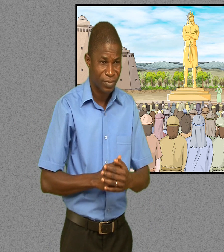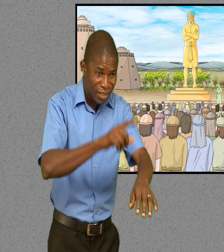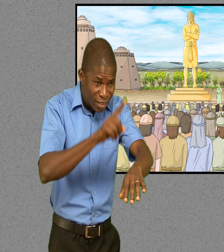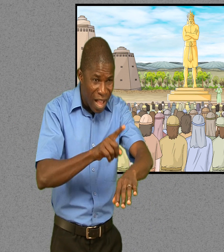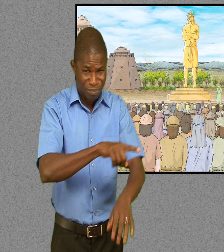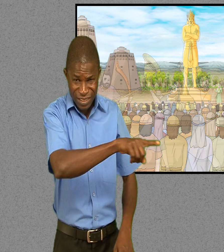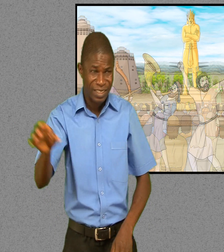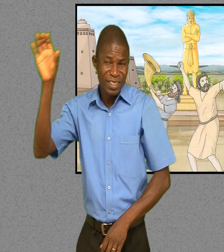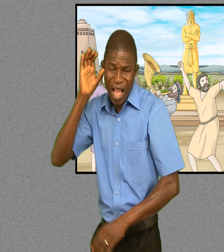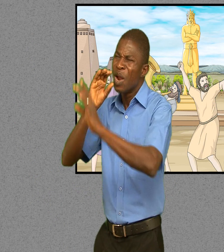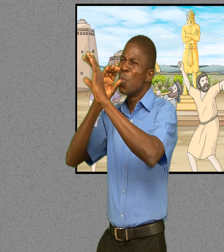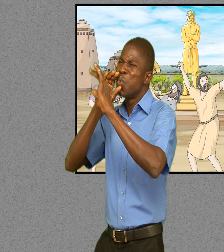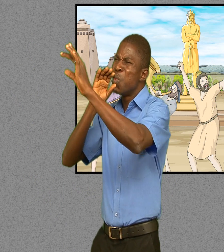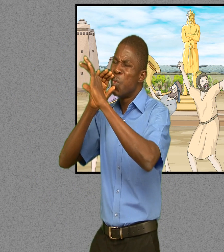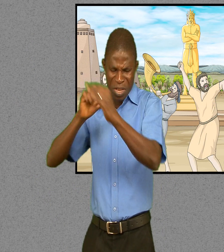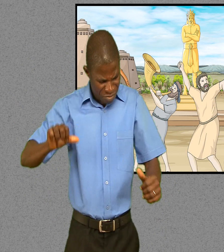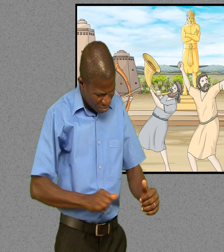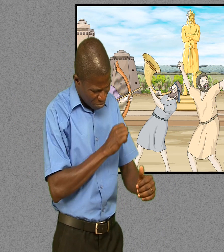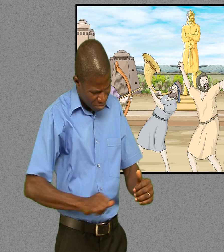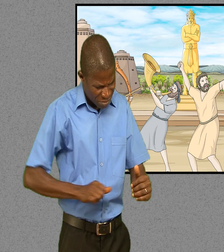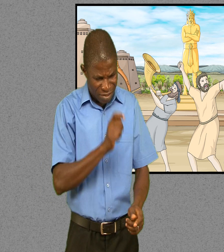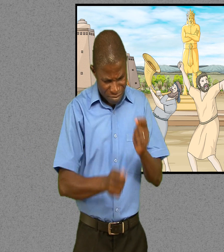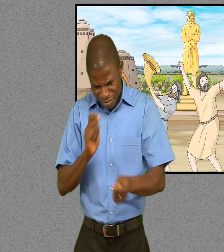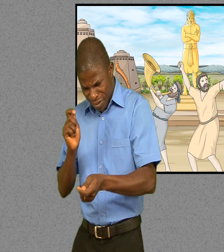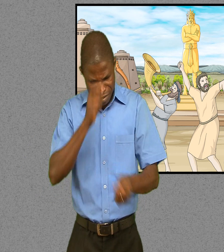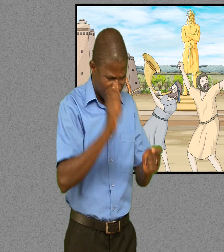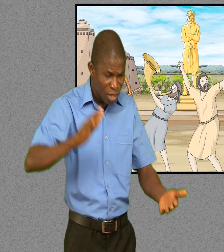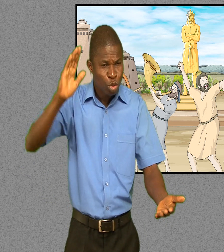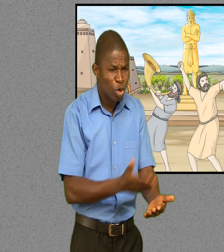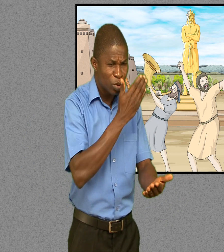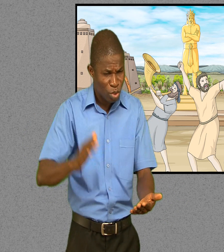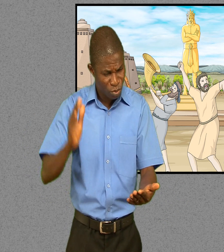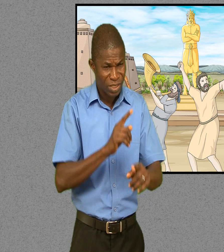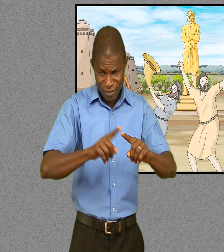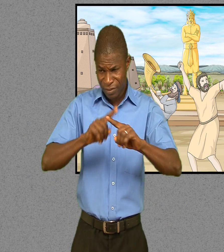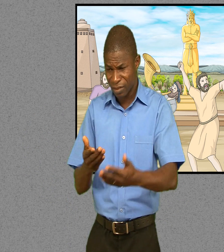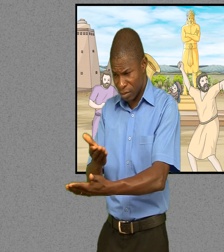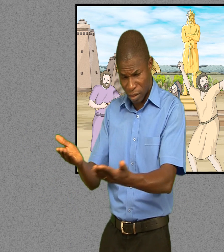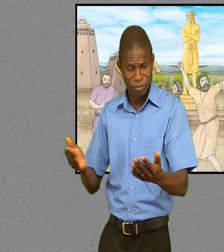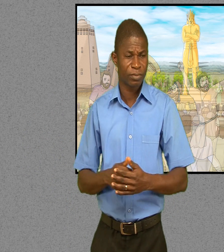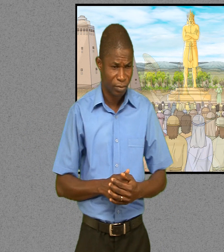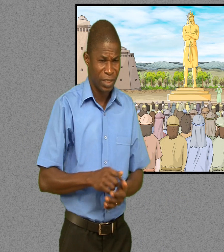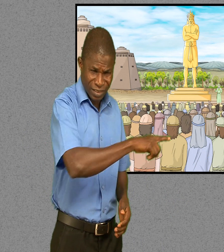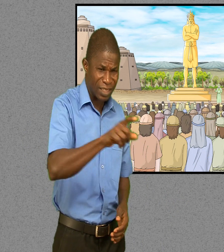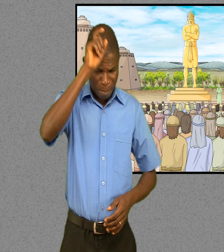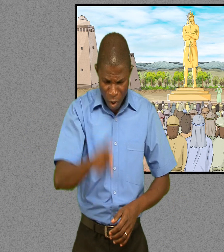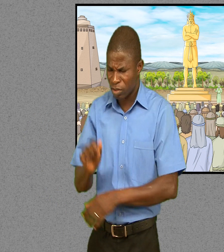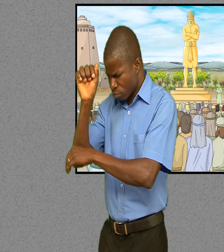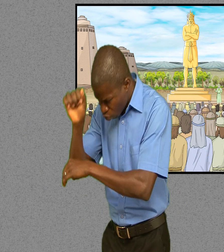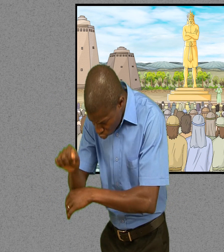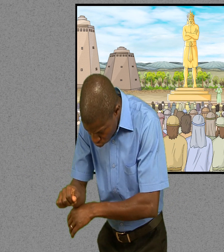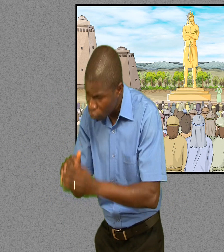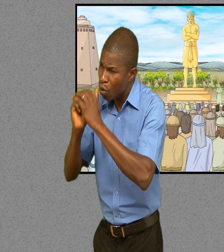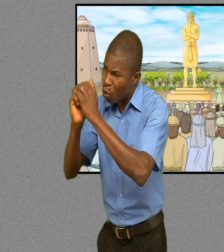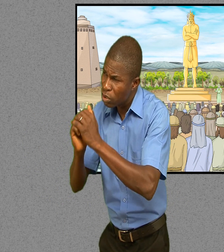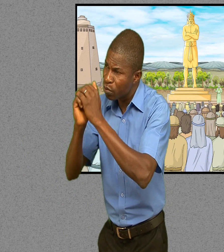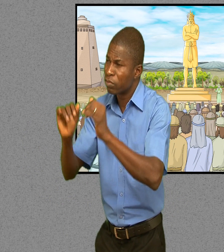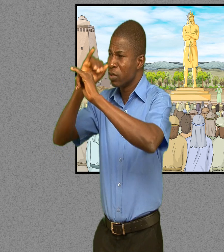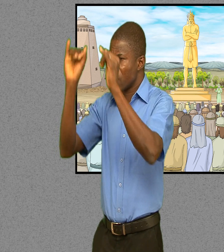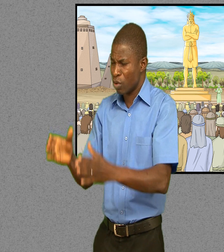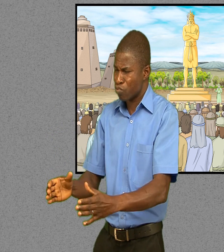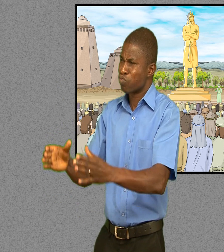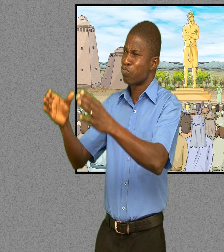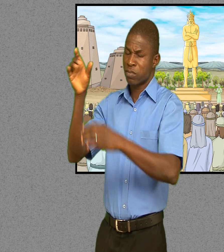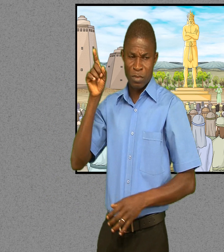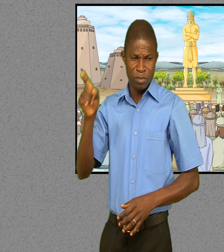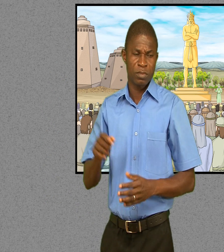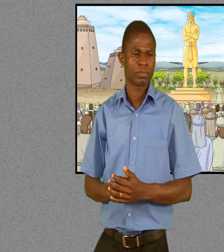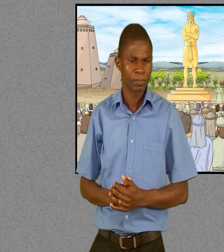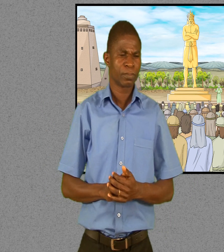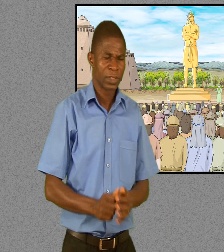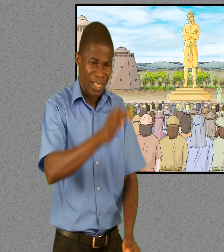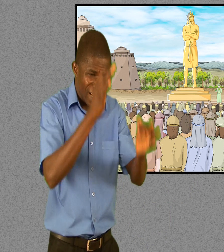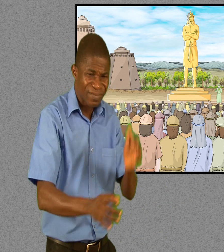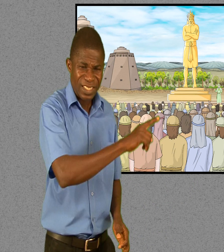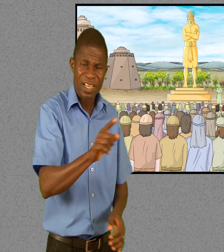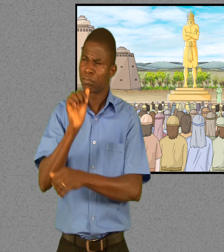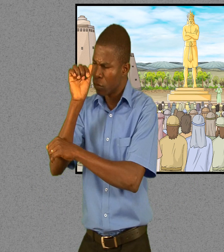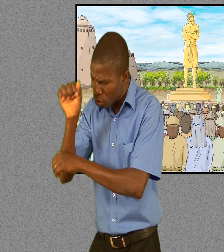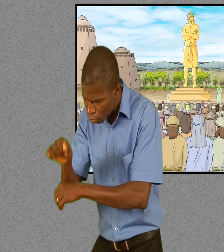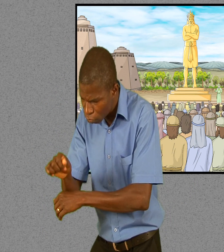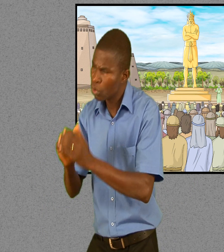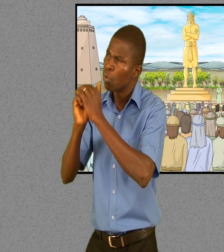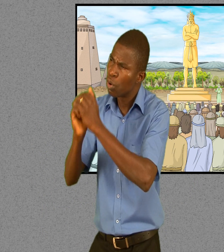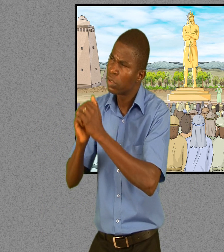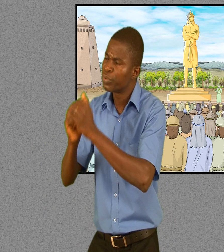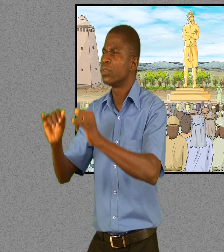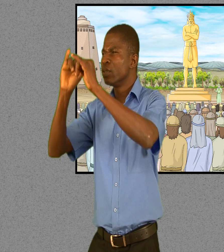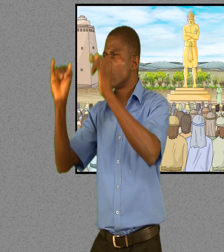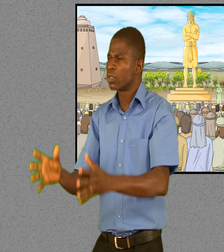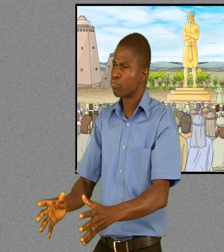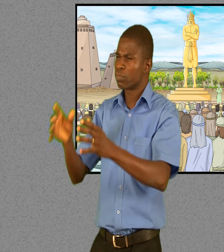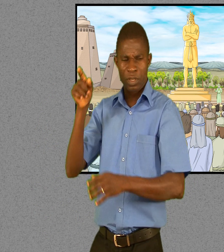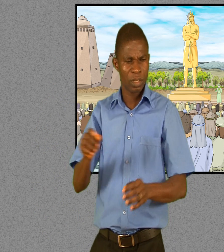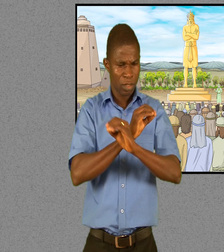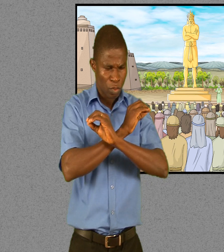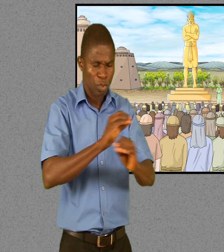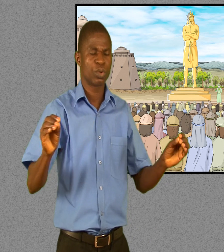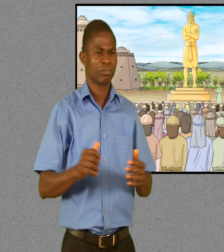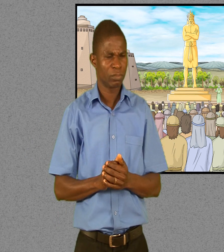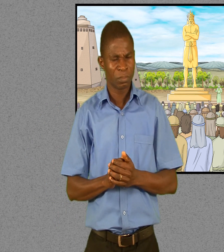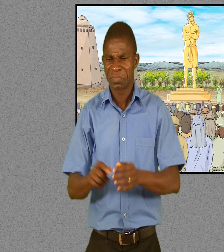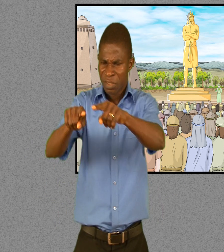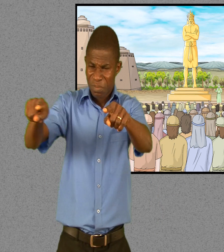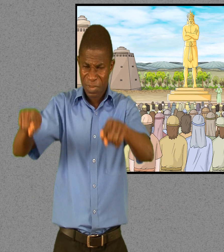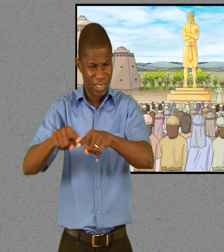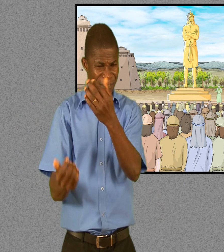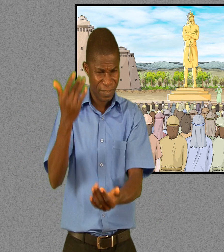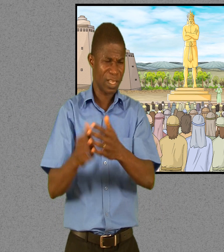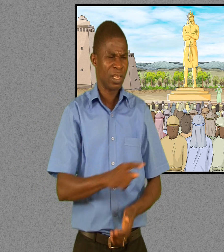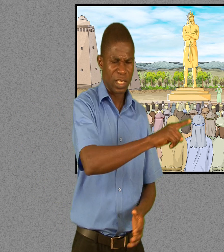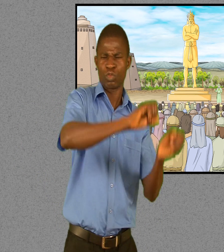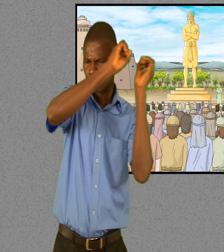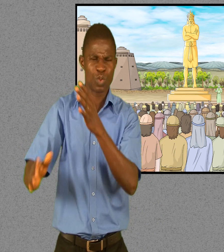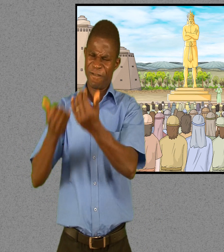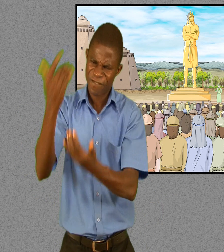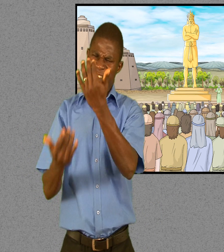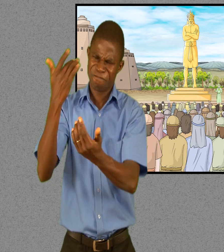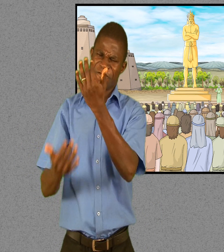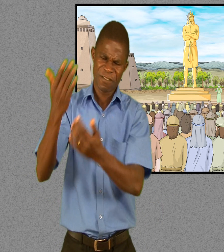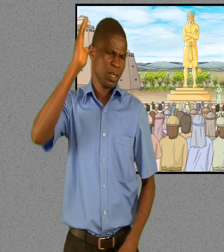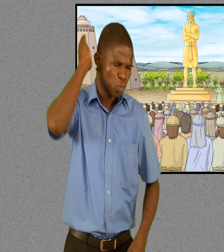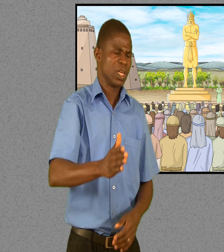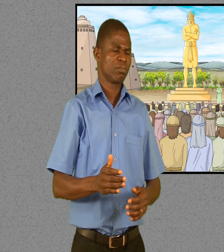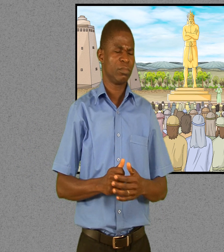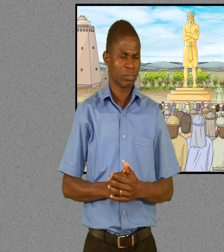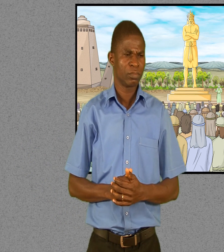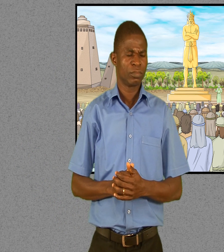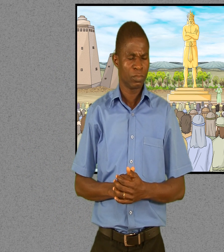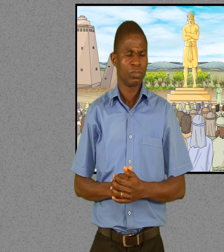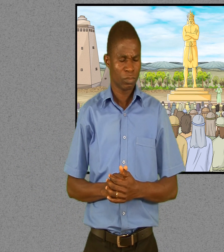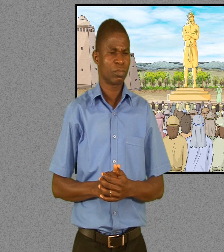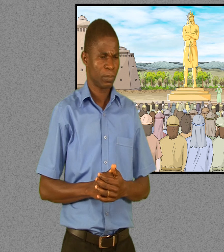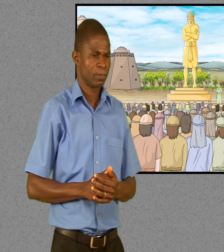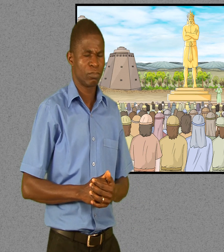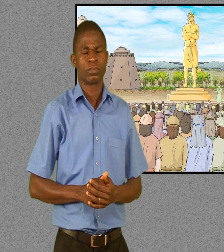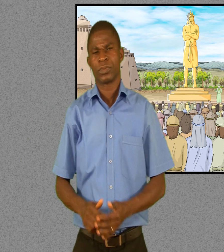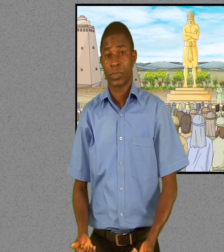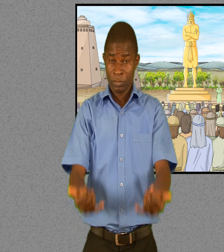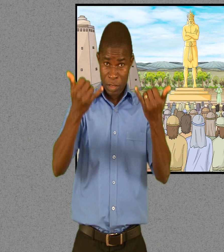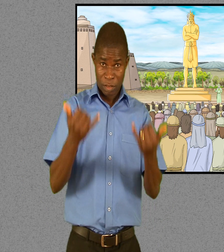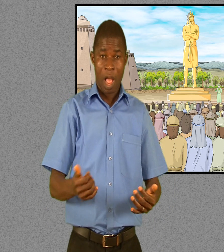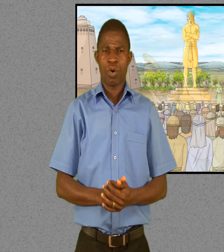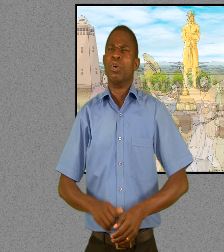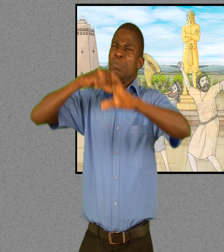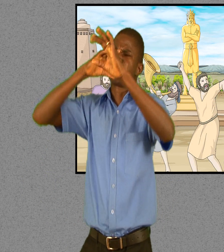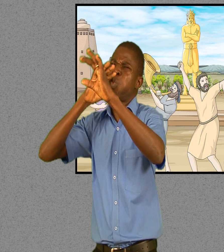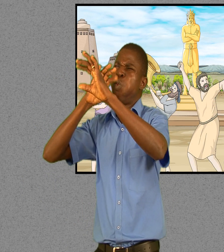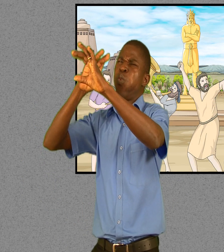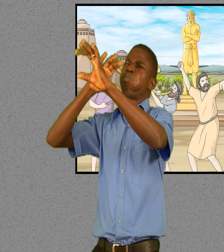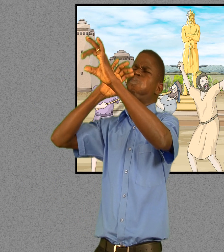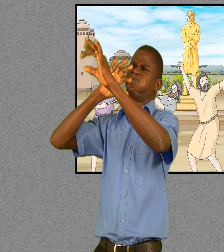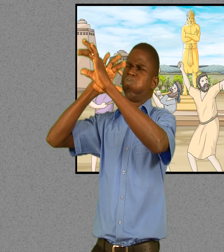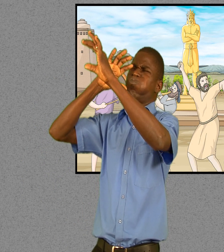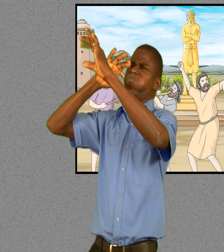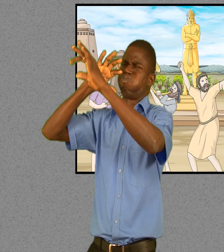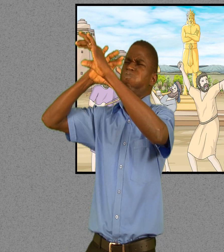Then the herald loudly proclaimed, “O people of every nation and language, this is what you are commanded: As soon as you hear the sound of the horn, flute, zither, lyre, harp, pipes, and all kinds of music, you must fall down and worship the golden statue that King Nebuchadnezzar has set up.